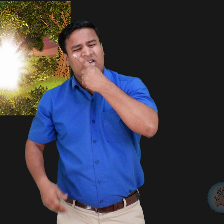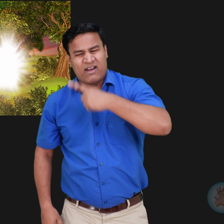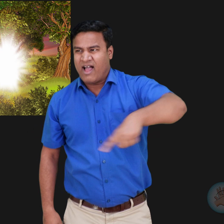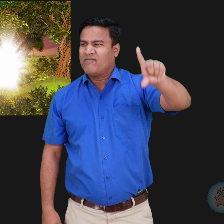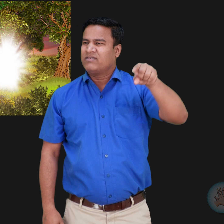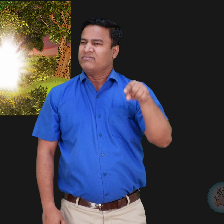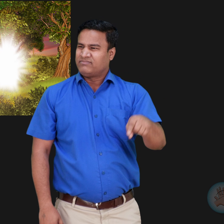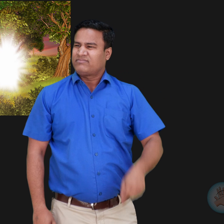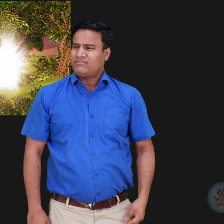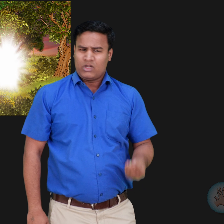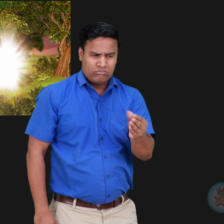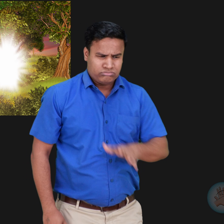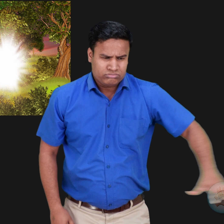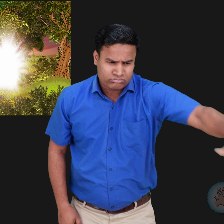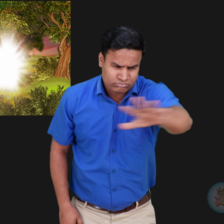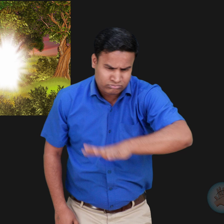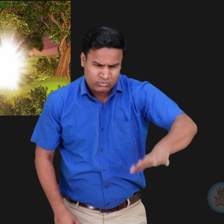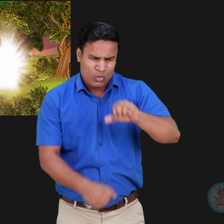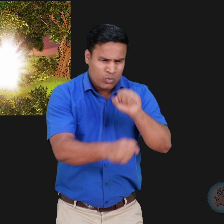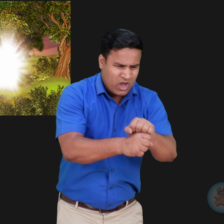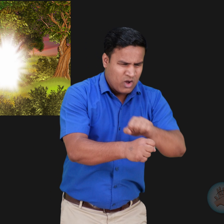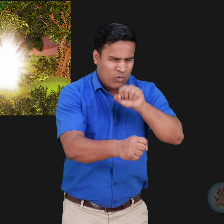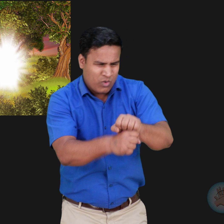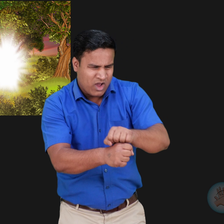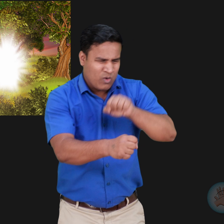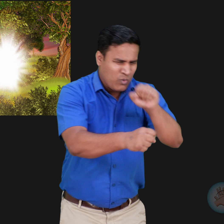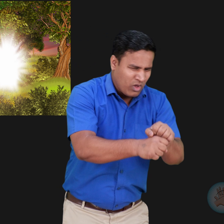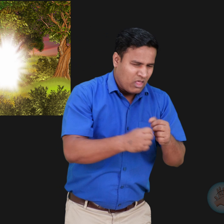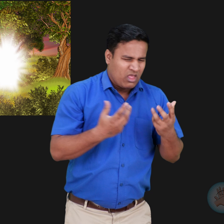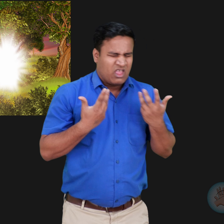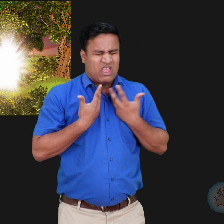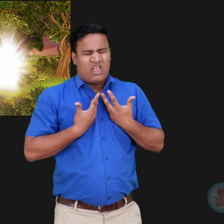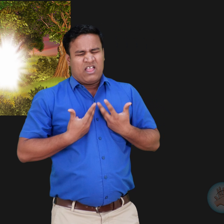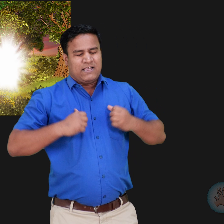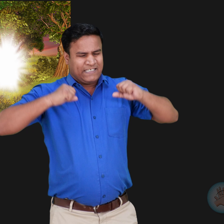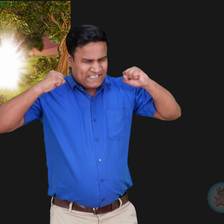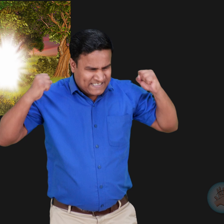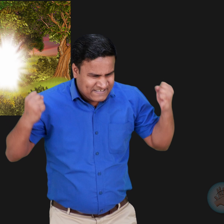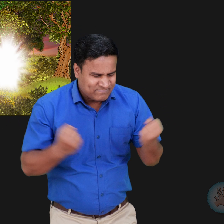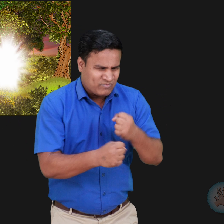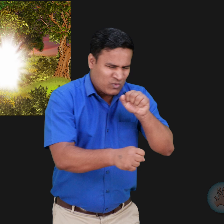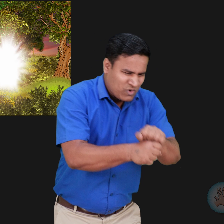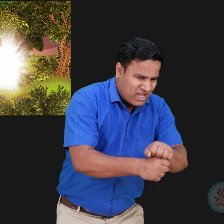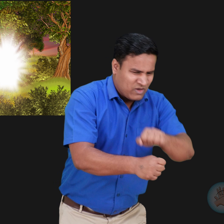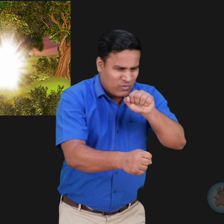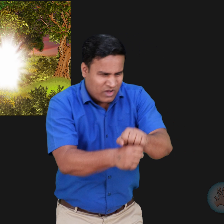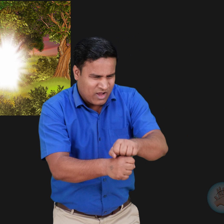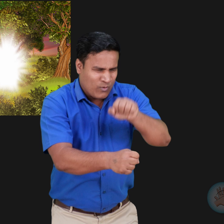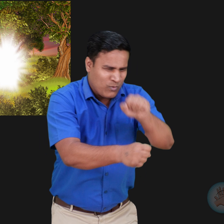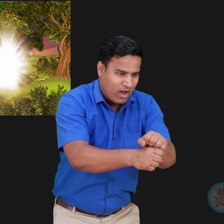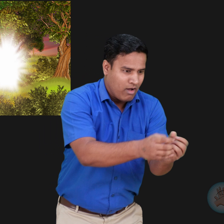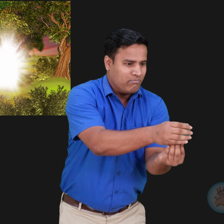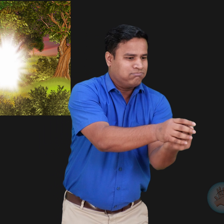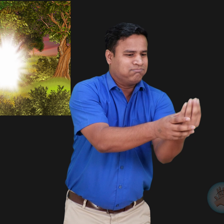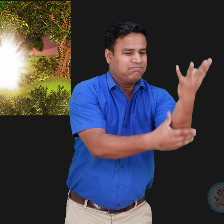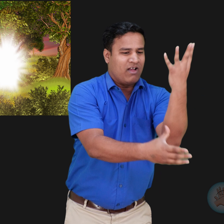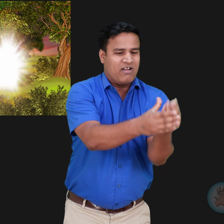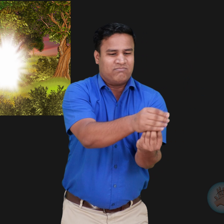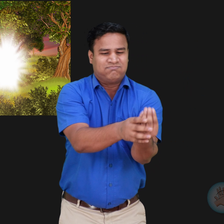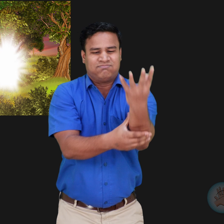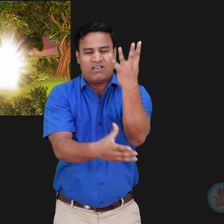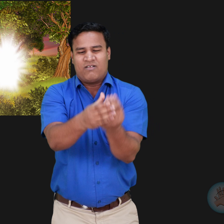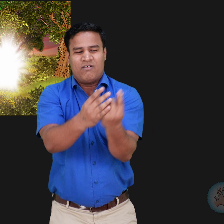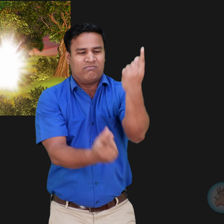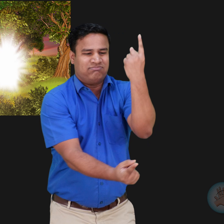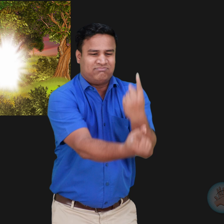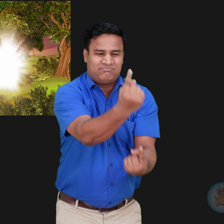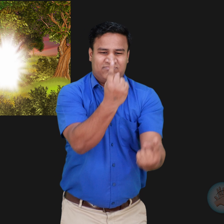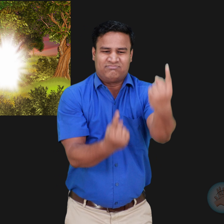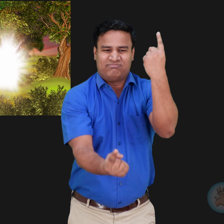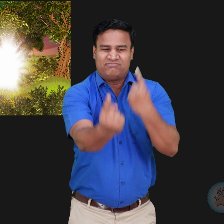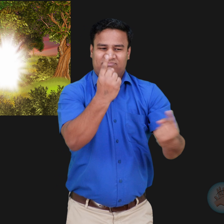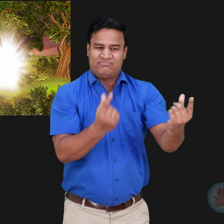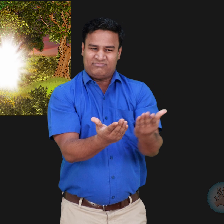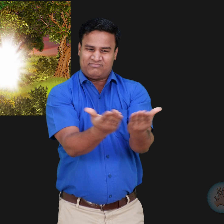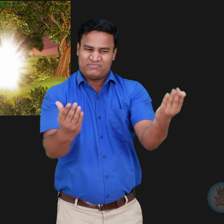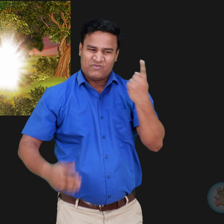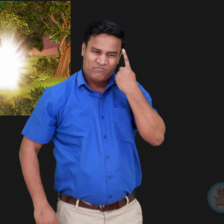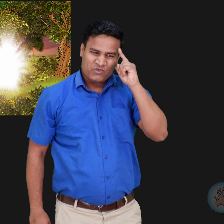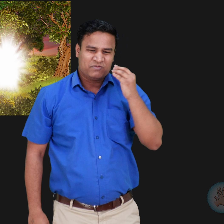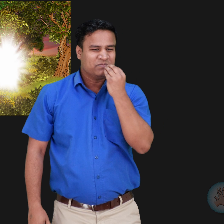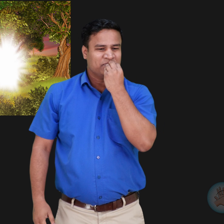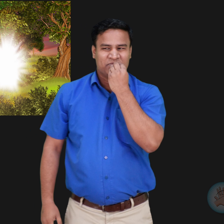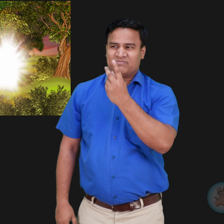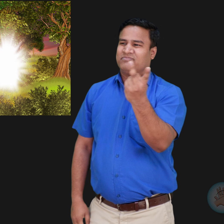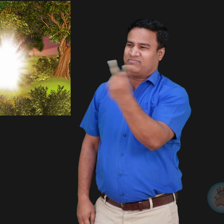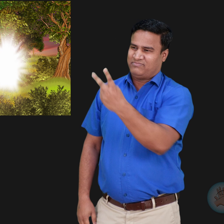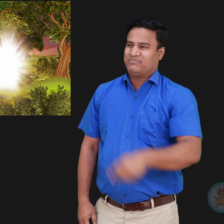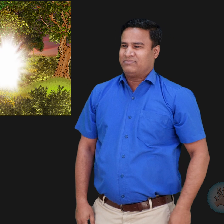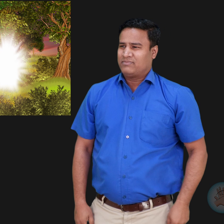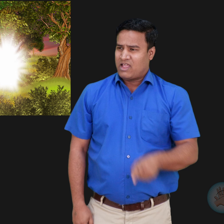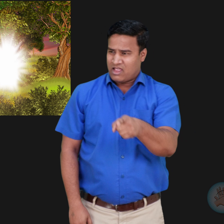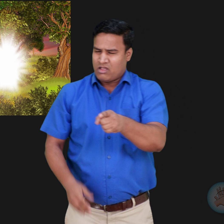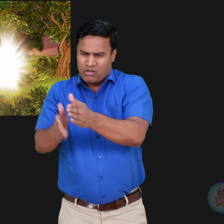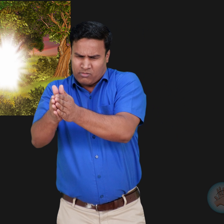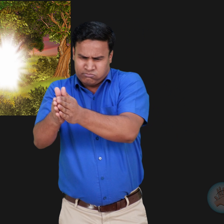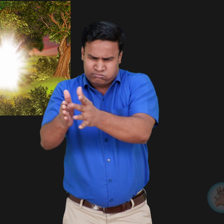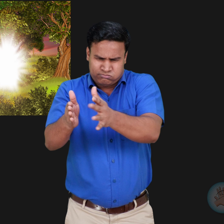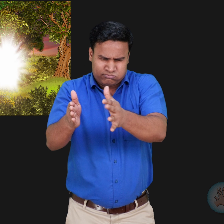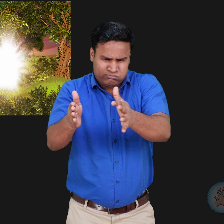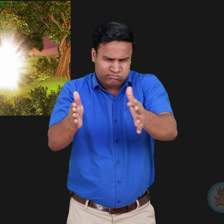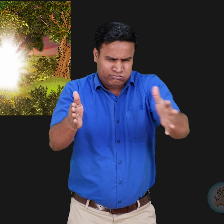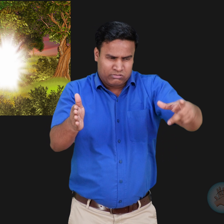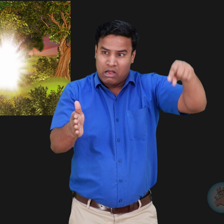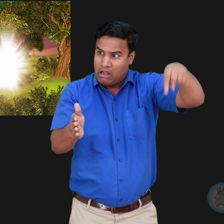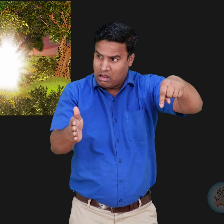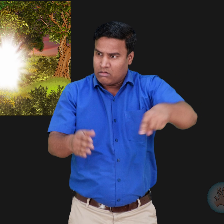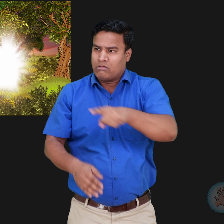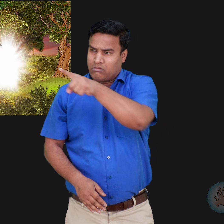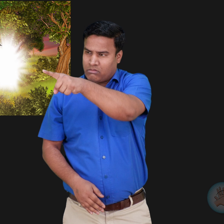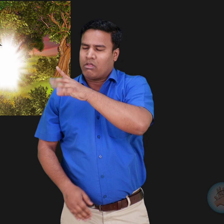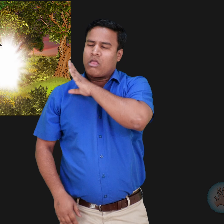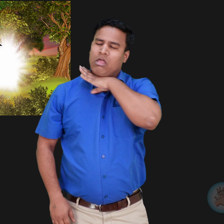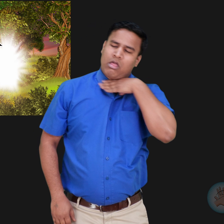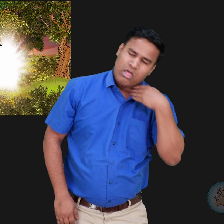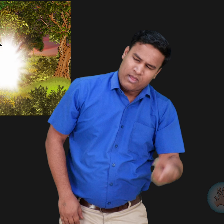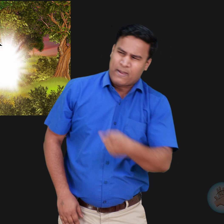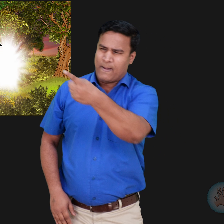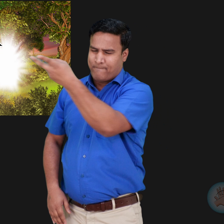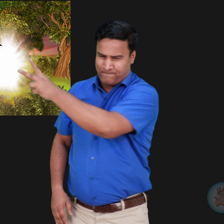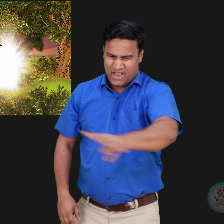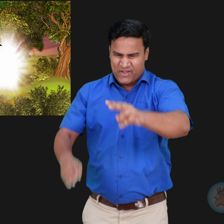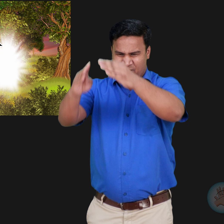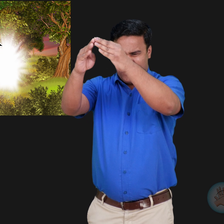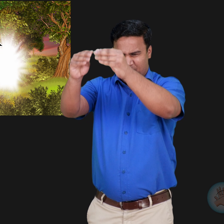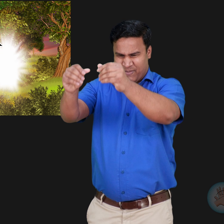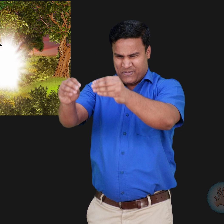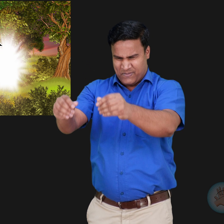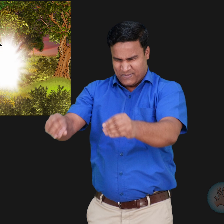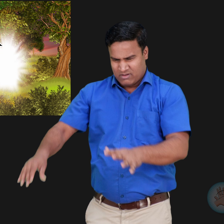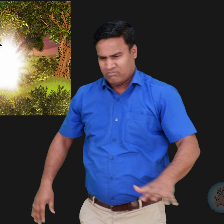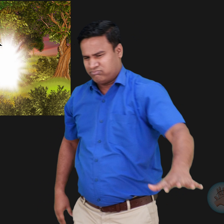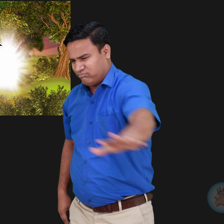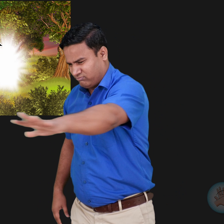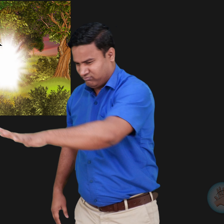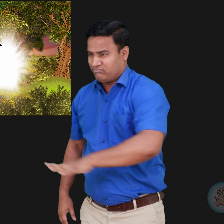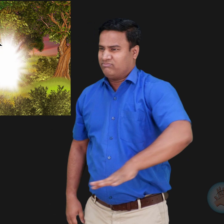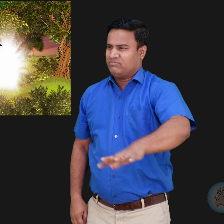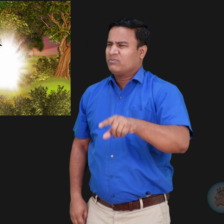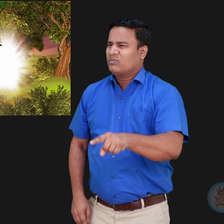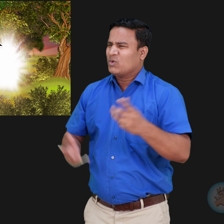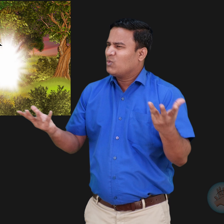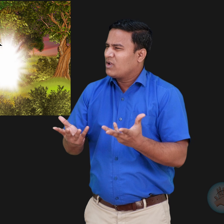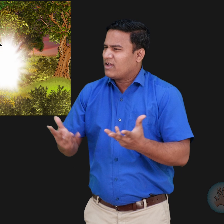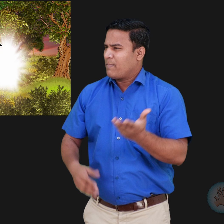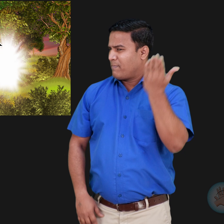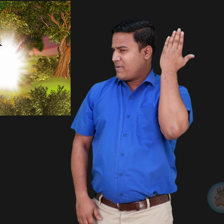By the sweat of your brow you will eat your bread, until you return to the ground— because out of it were you taken.